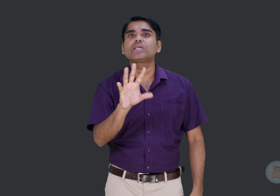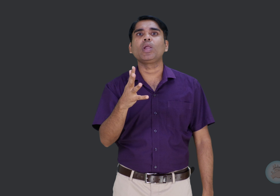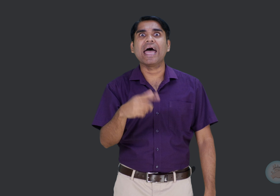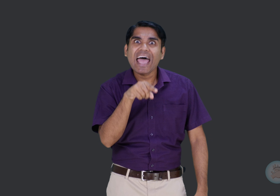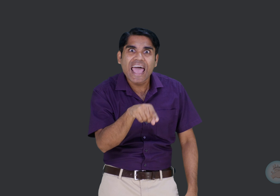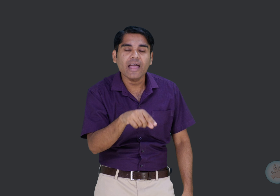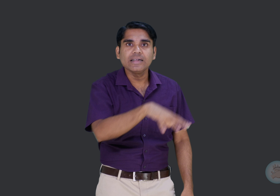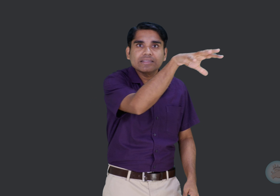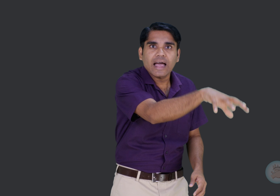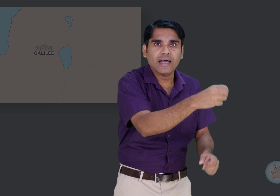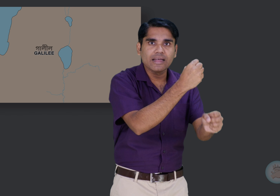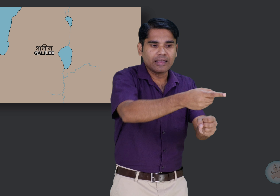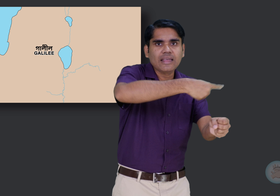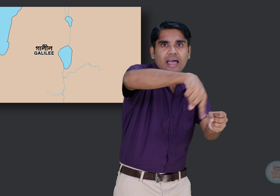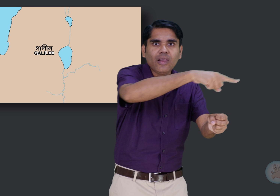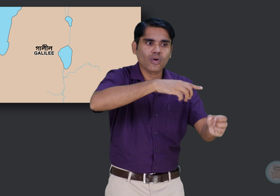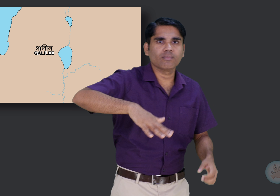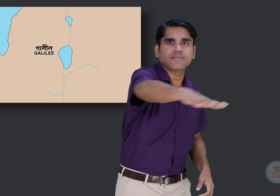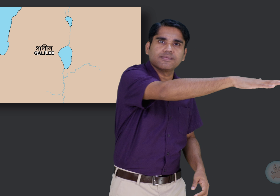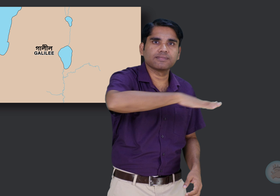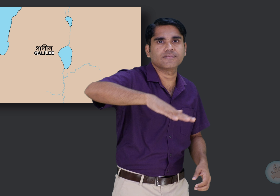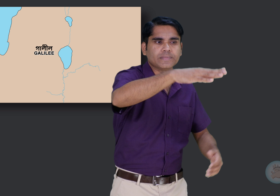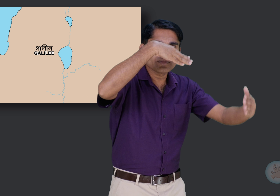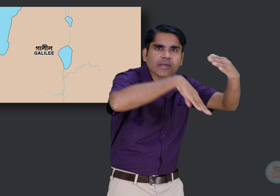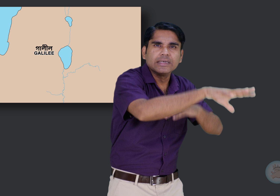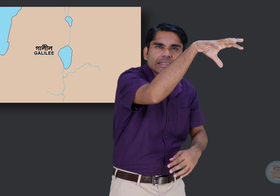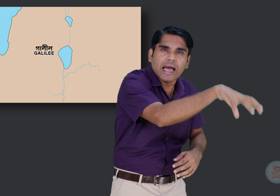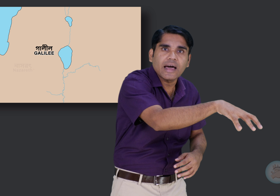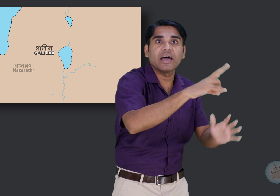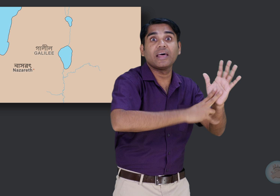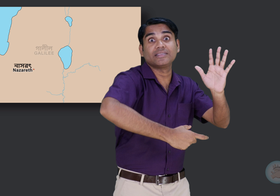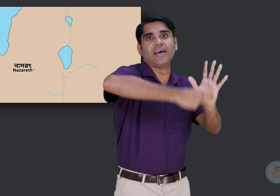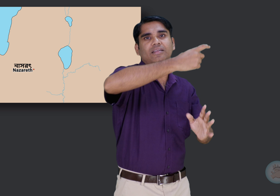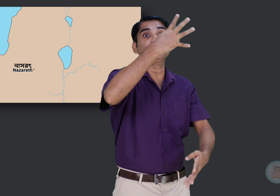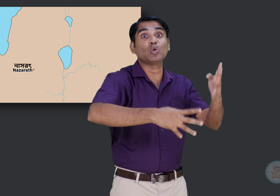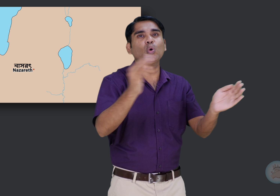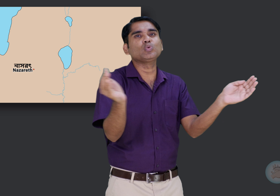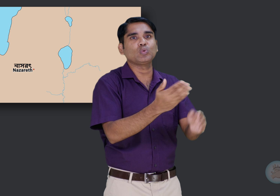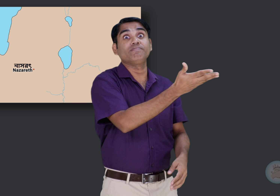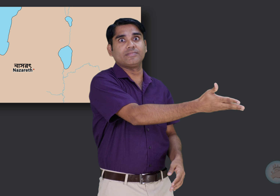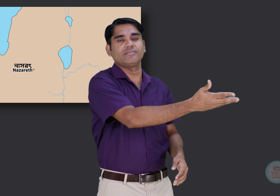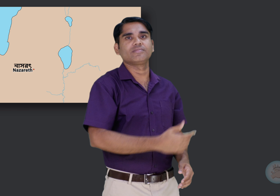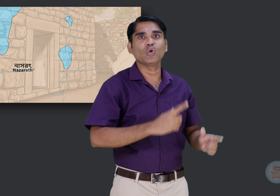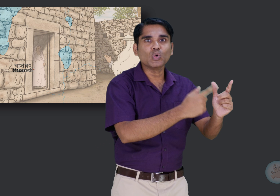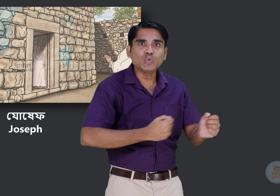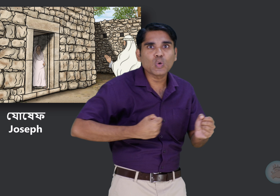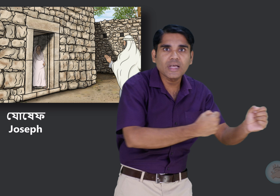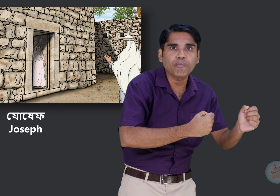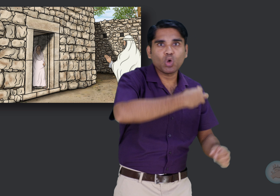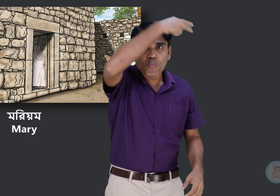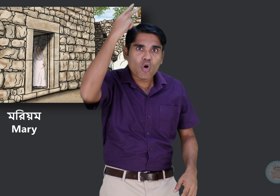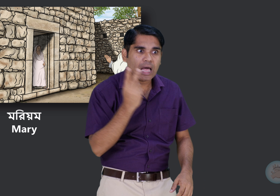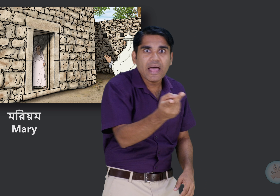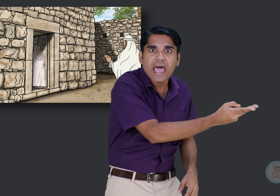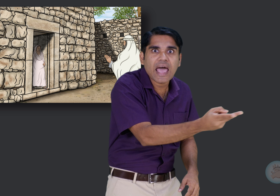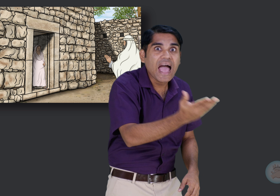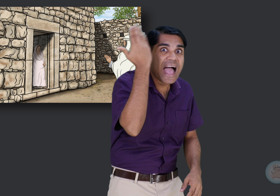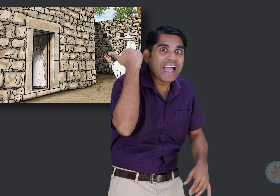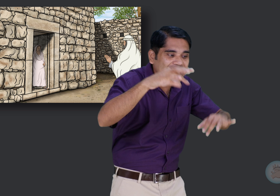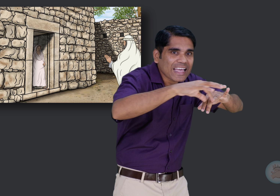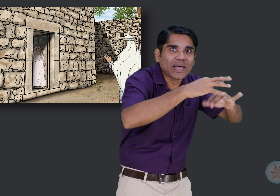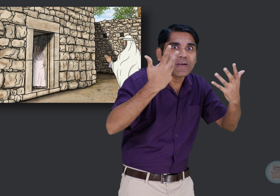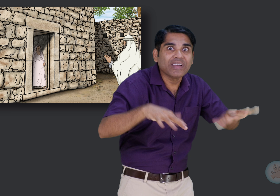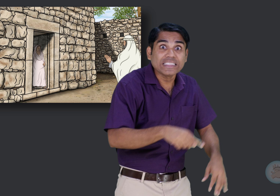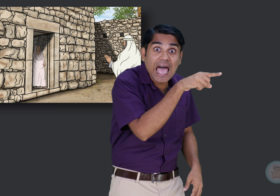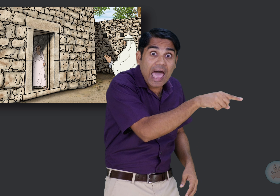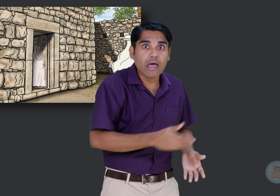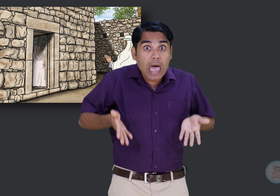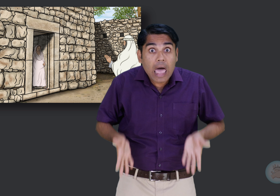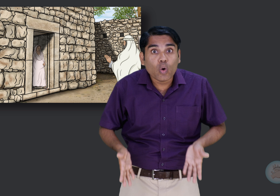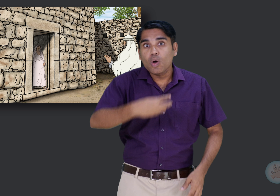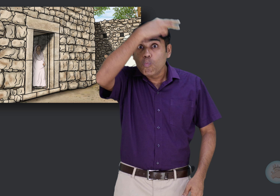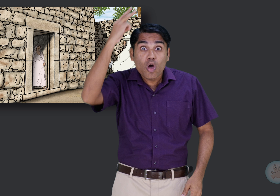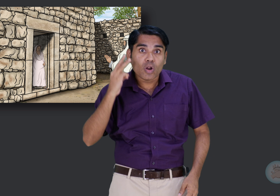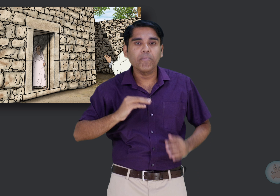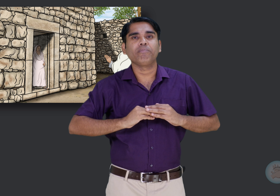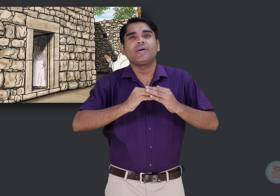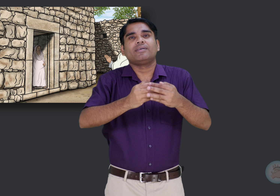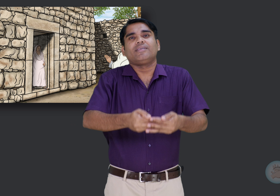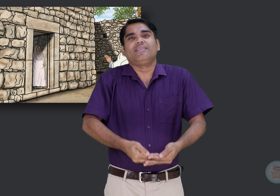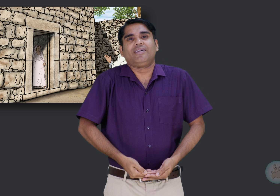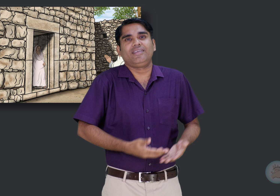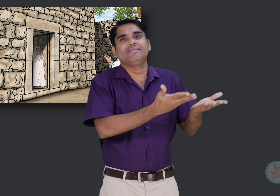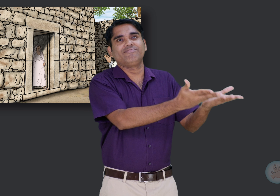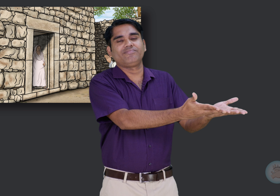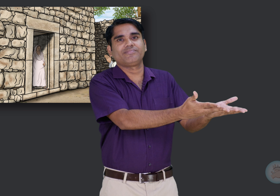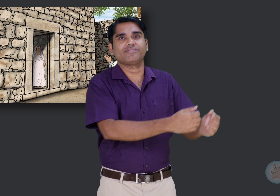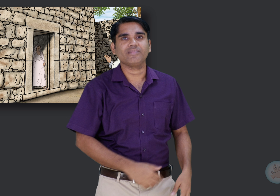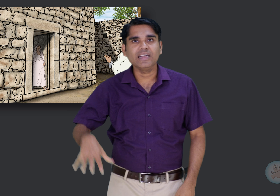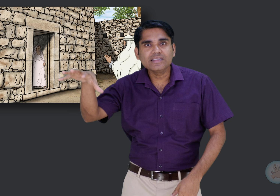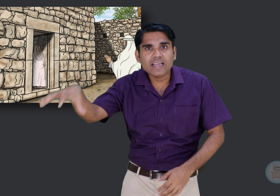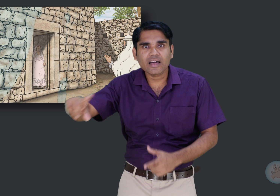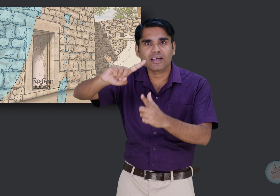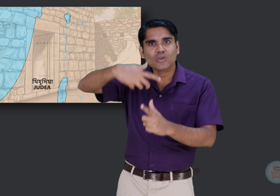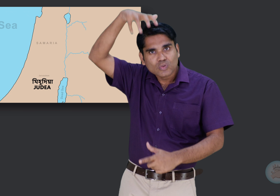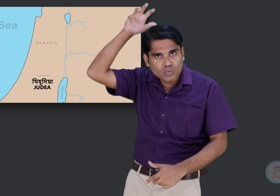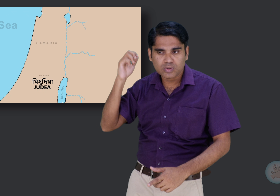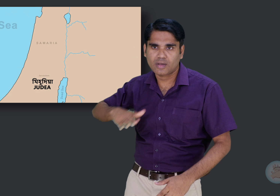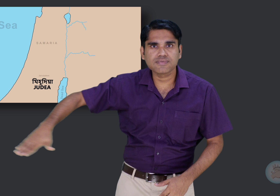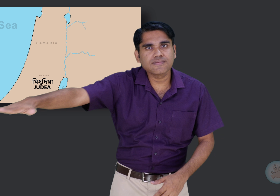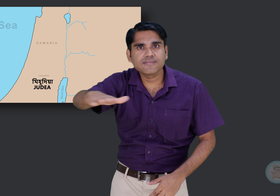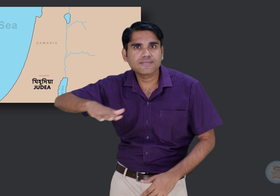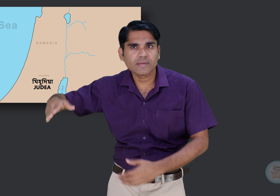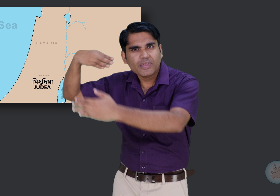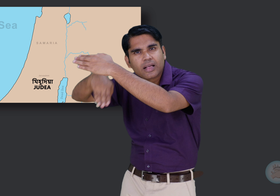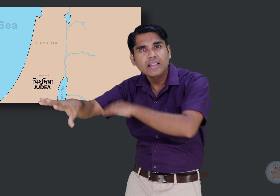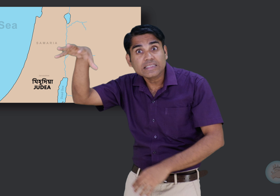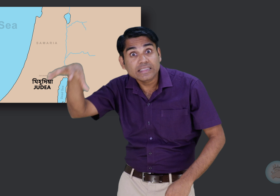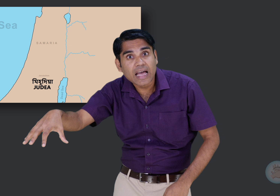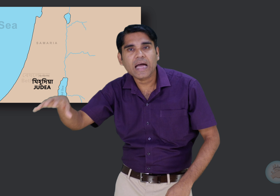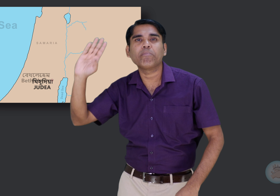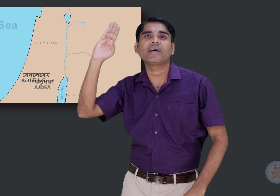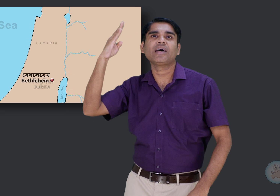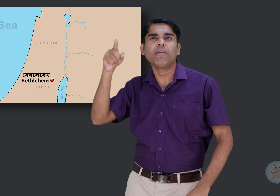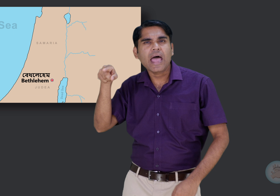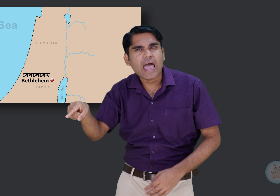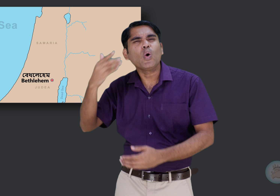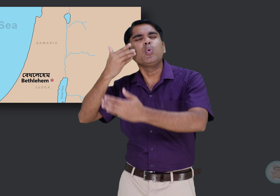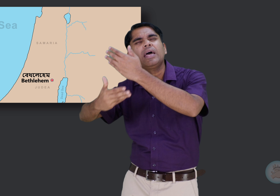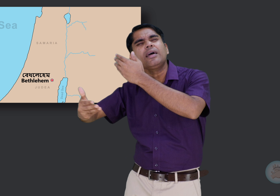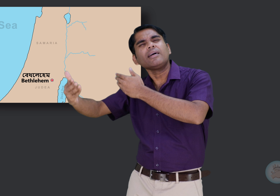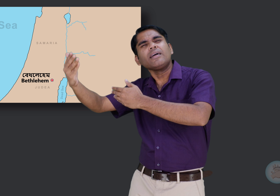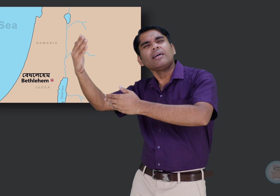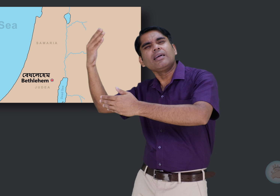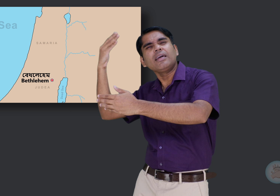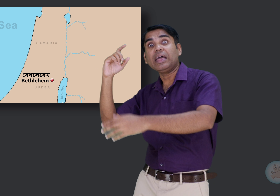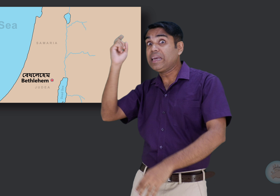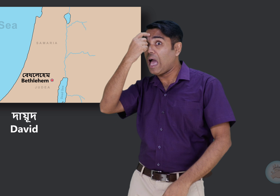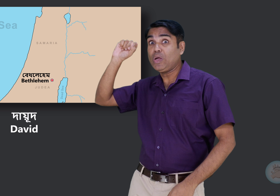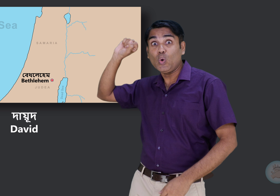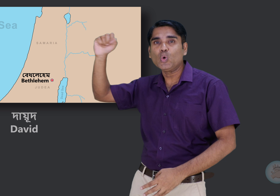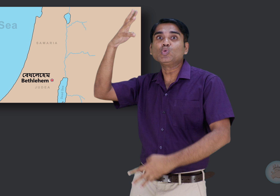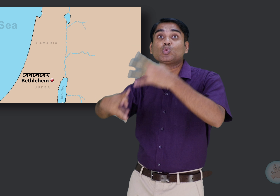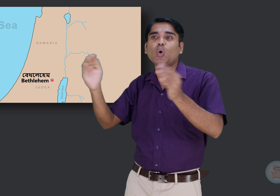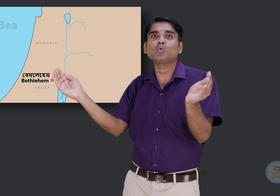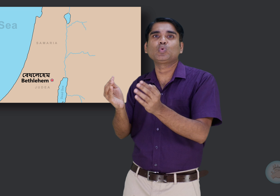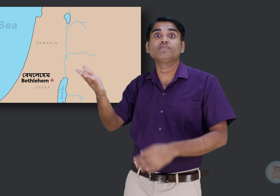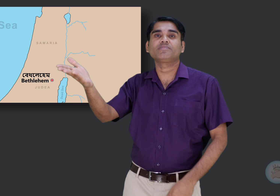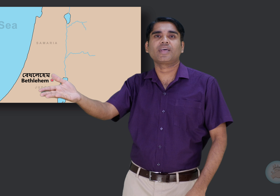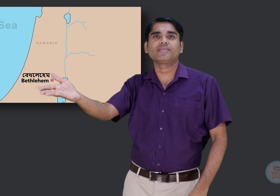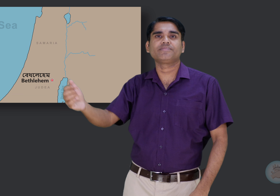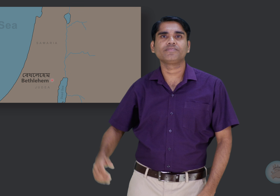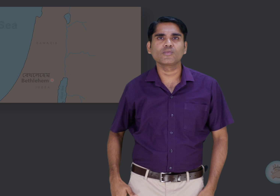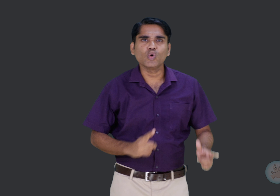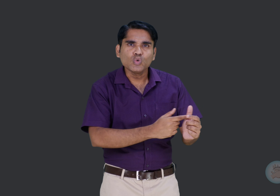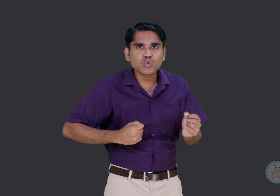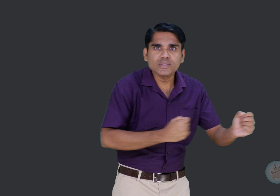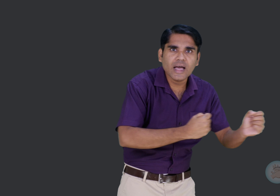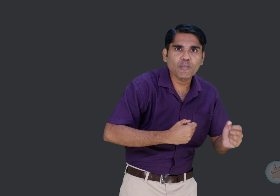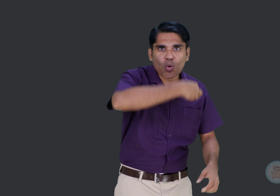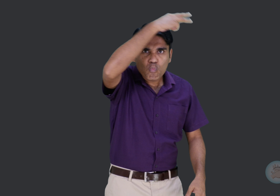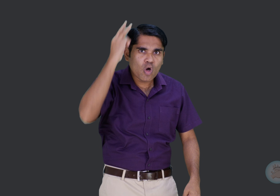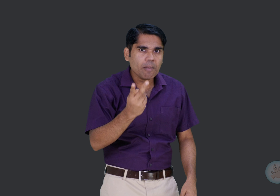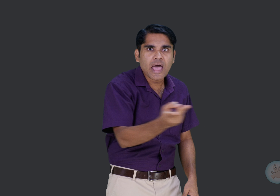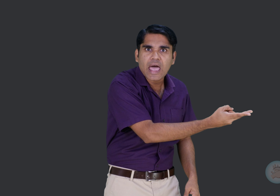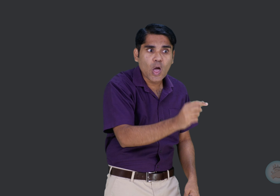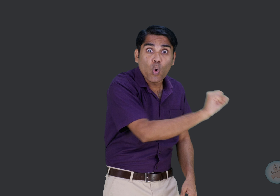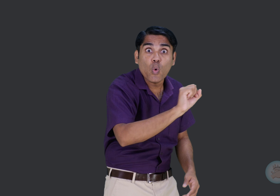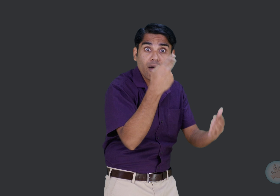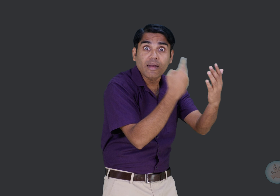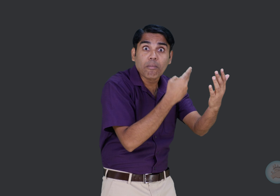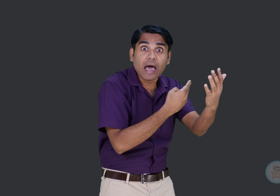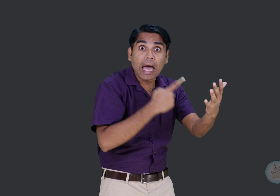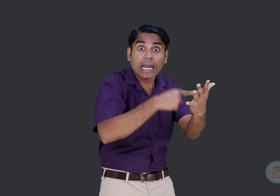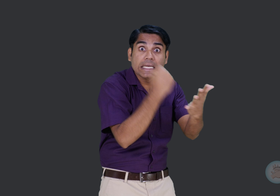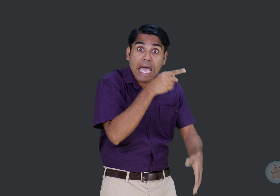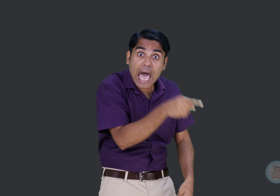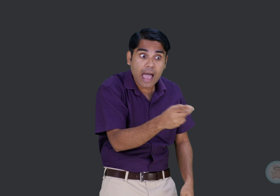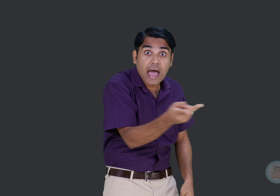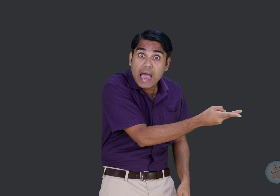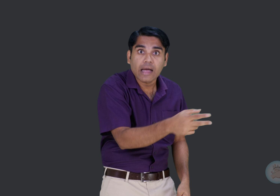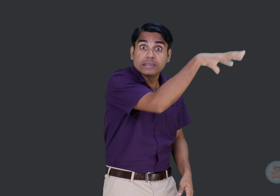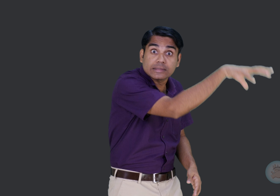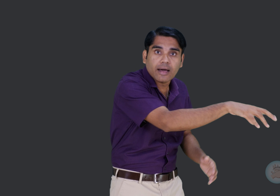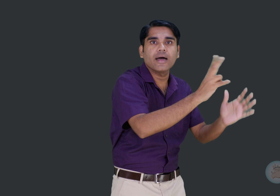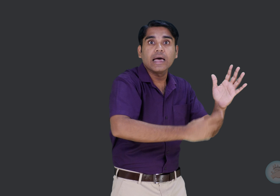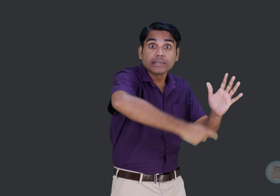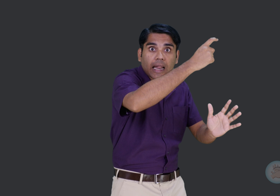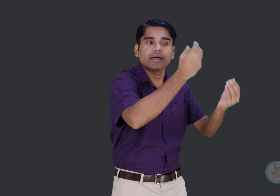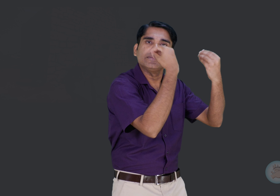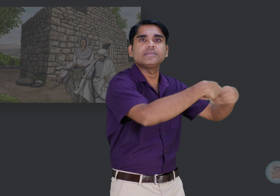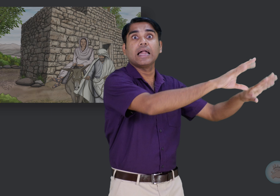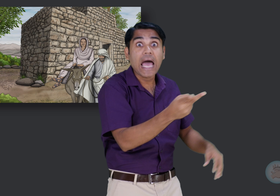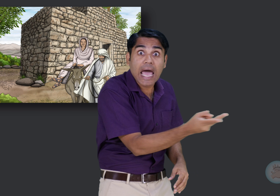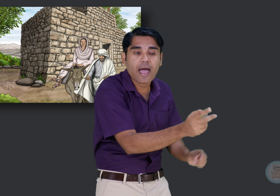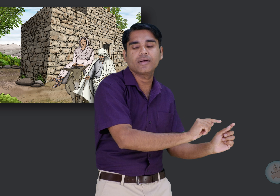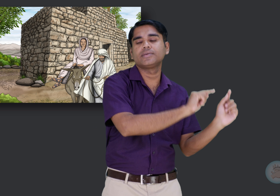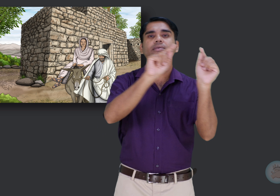So Joseph also went up from Nazareth in Galilee to Judea, to the city of David called Bethlehem, since he was from the house and line of David.